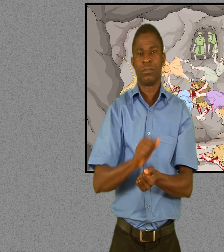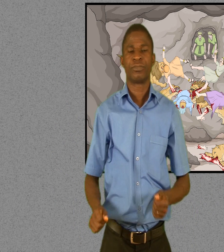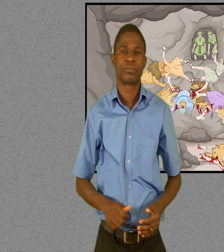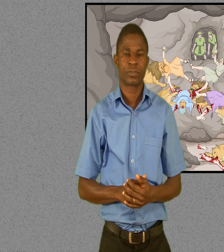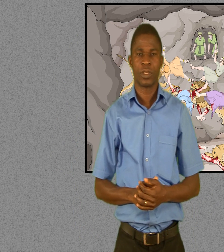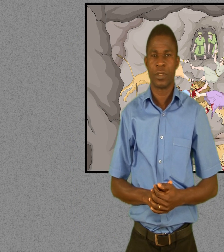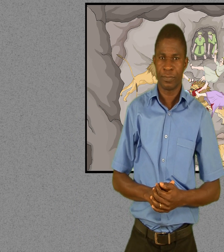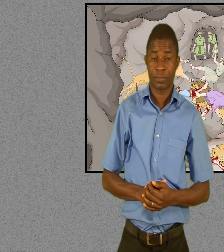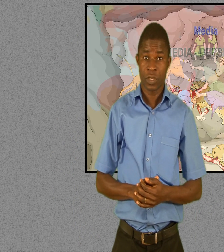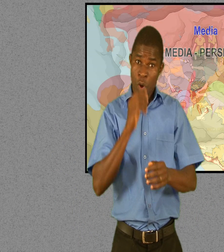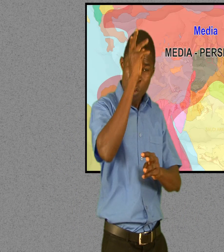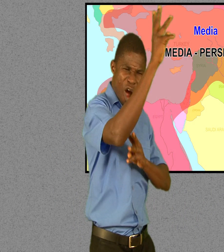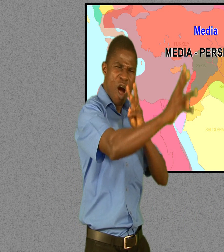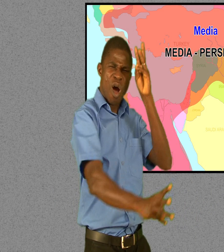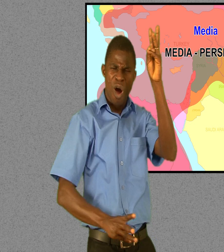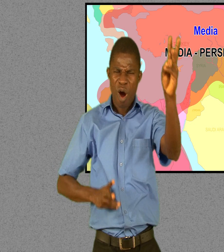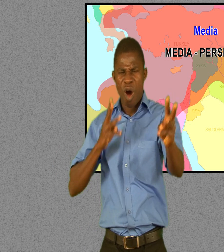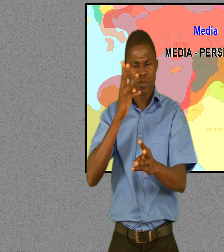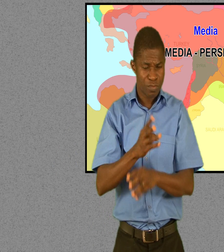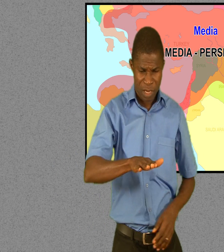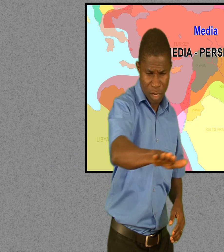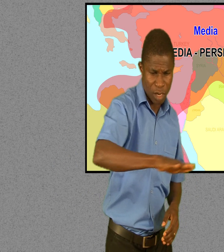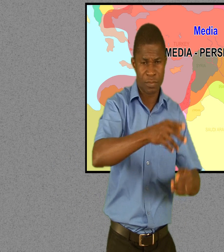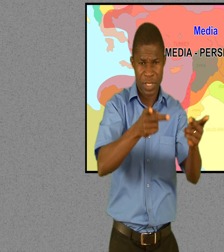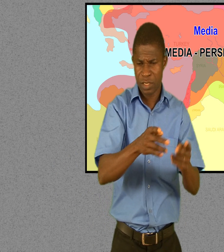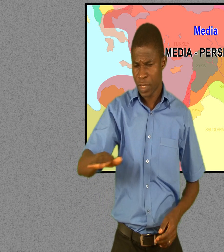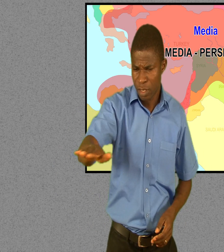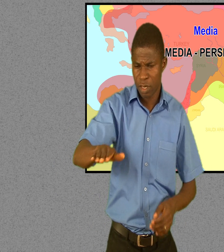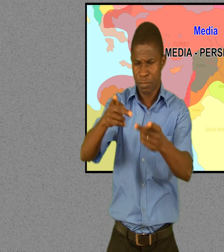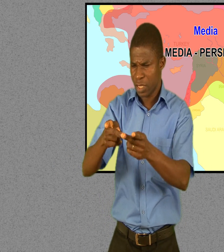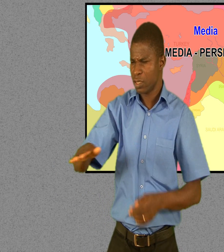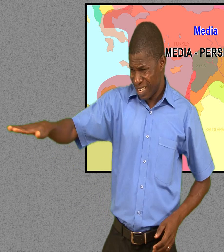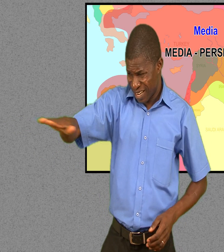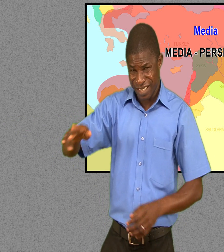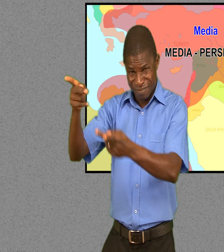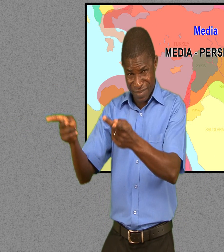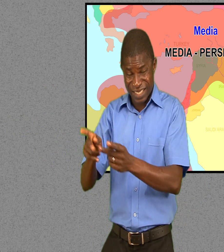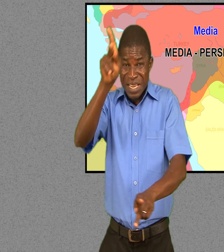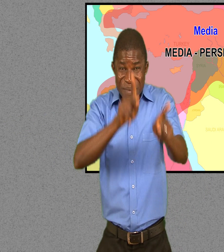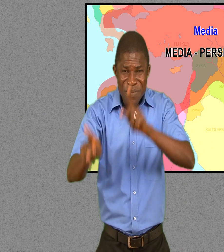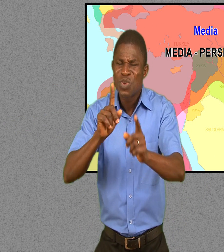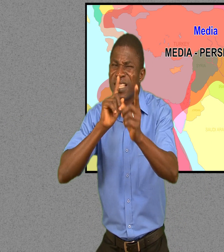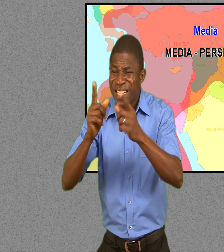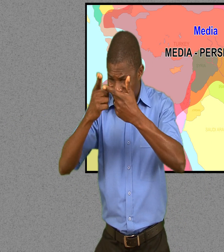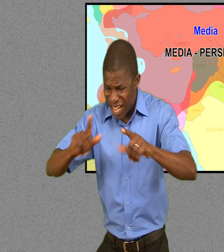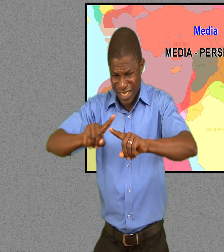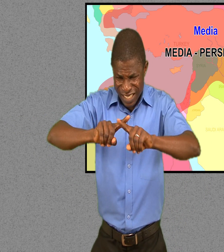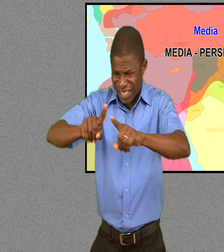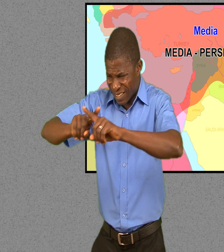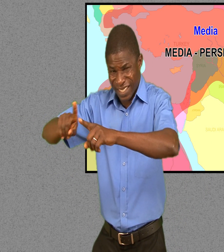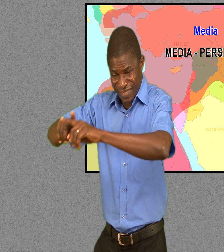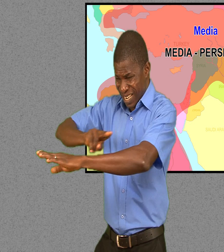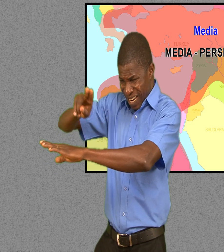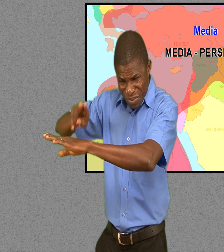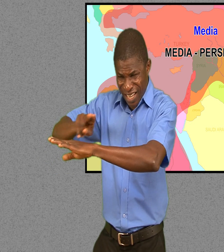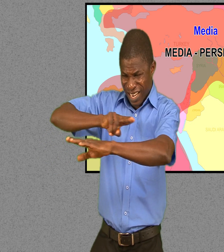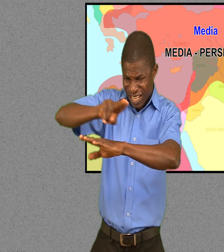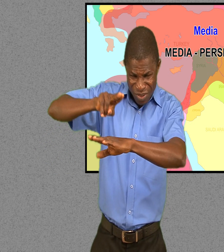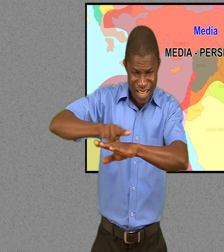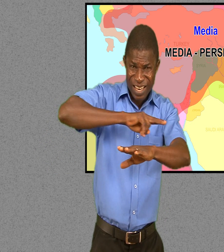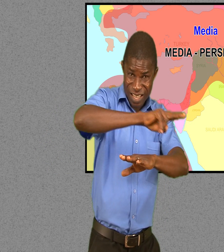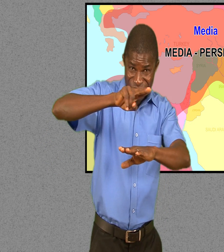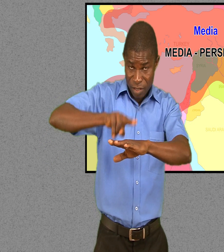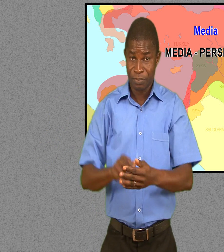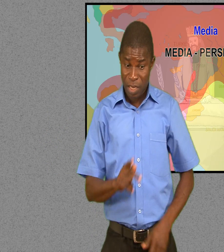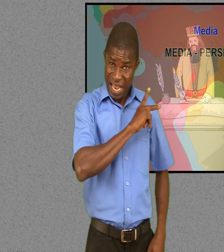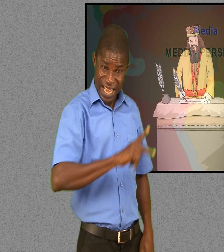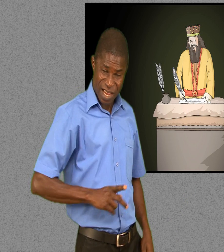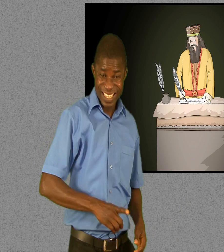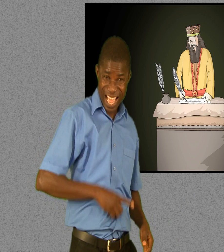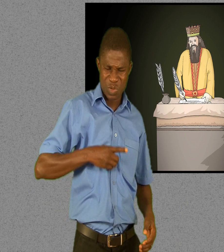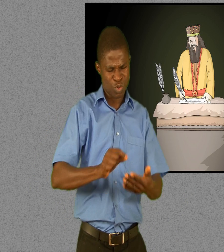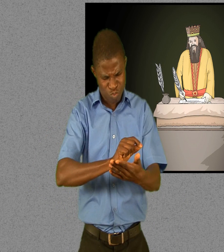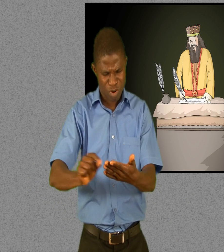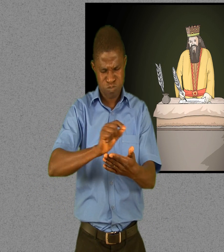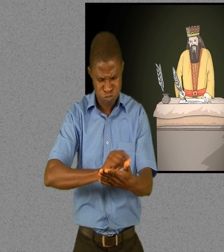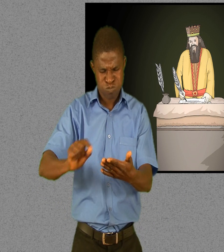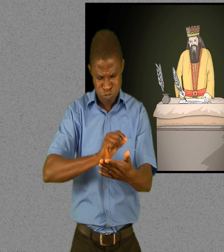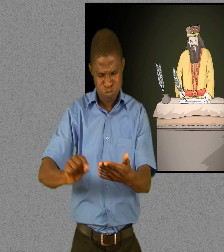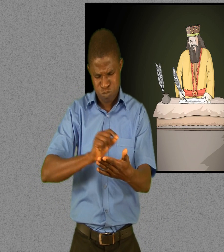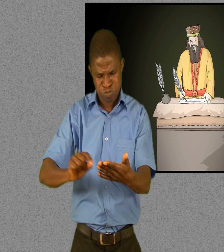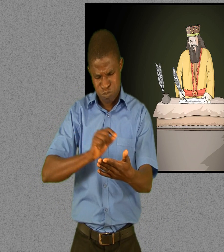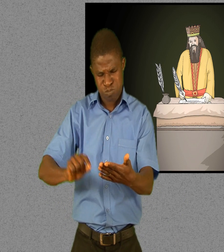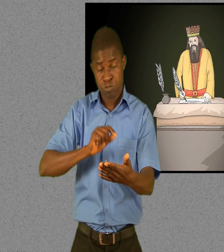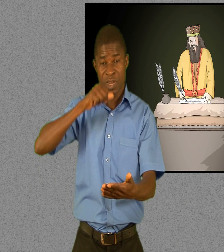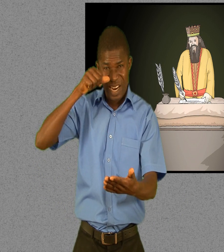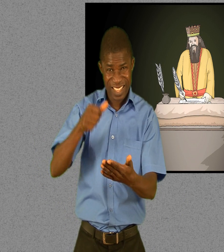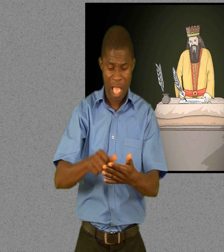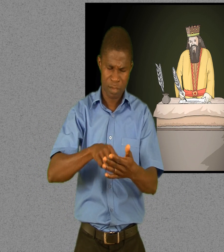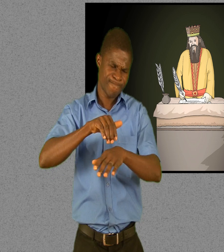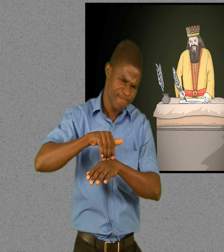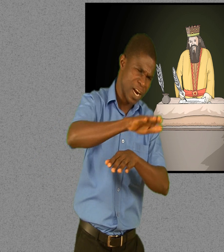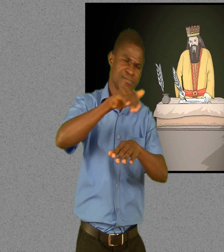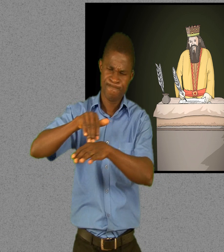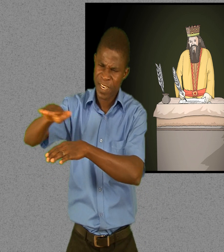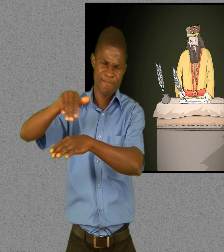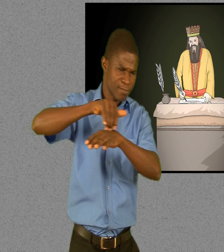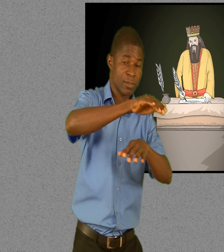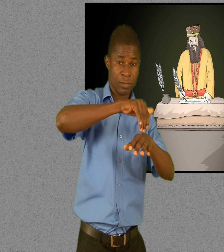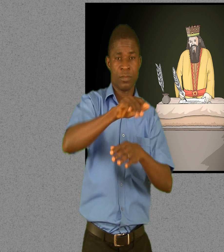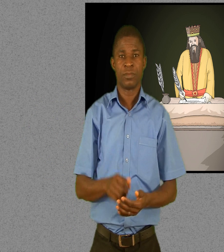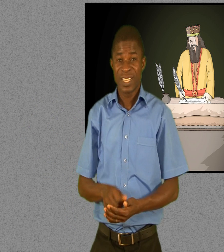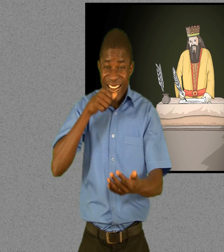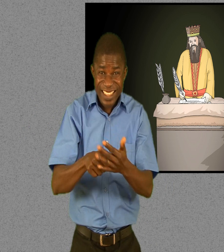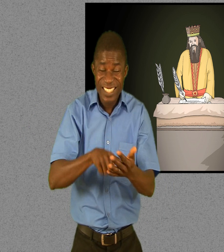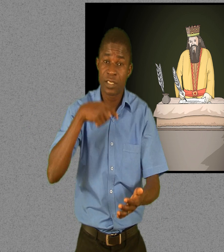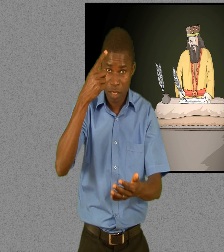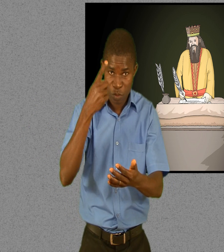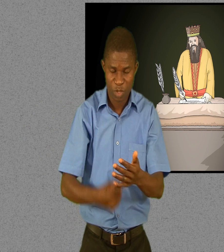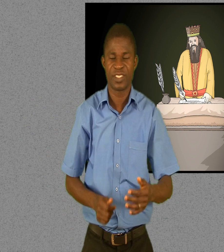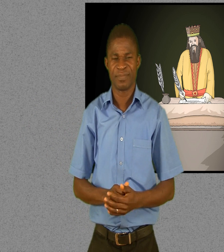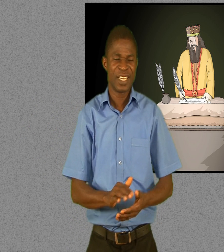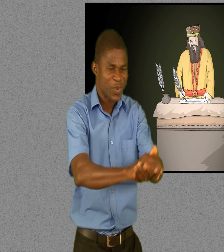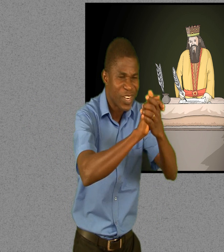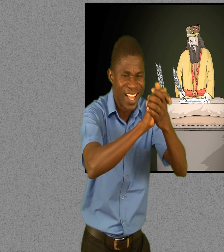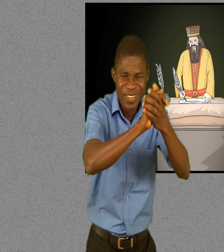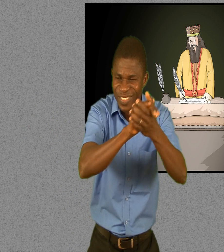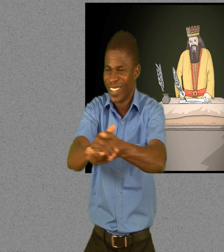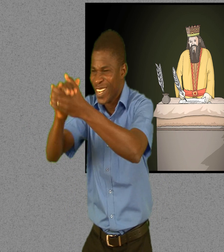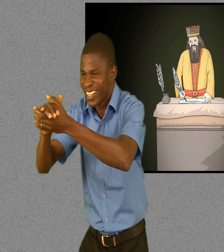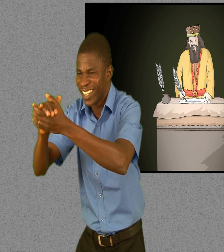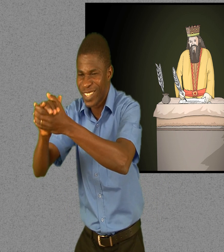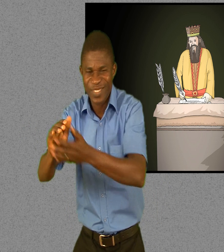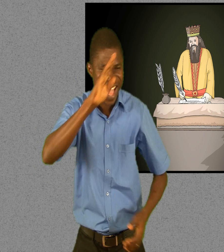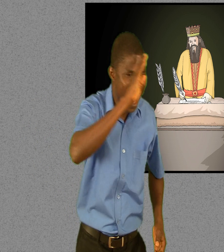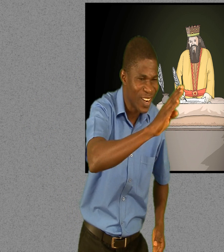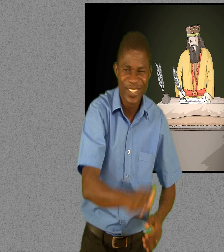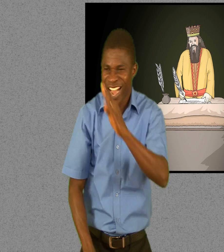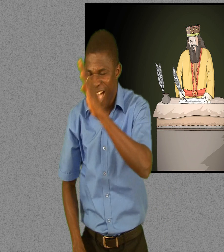Then King Darius wrote to the people of every nation and language throughout the land: “May your prosperity abound.